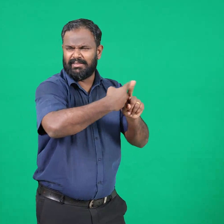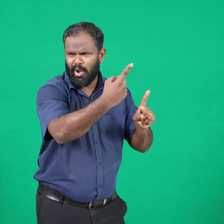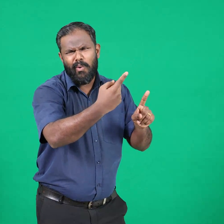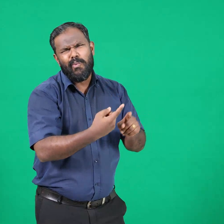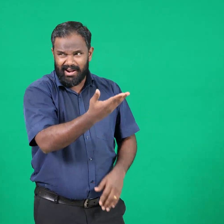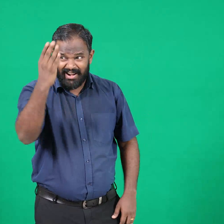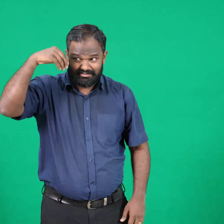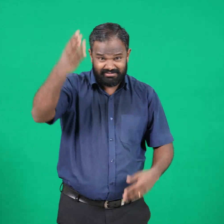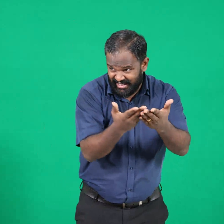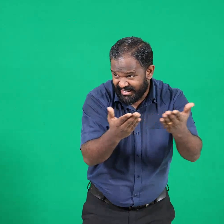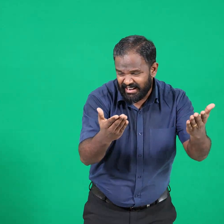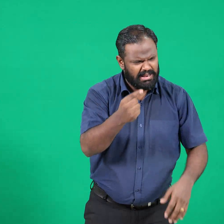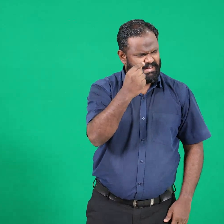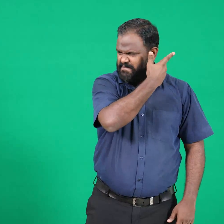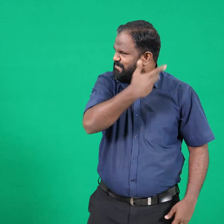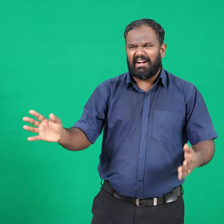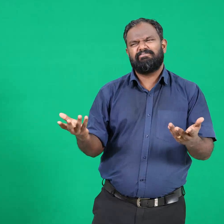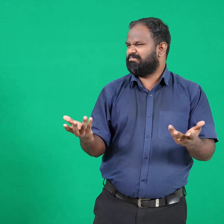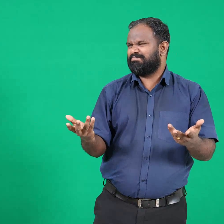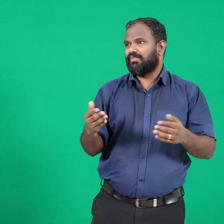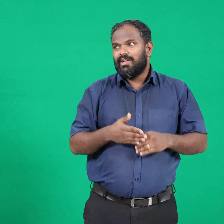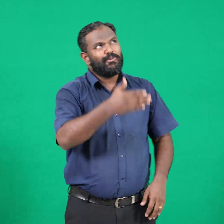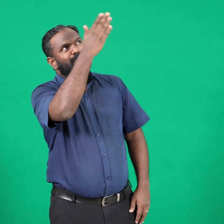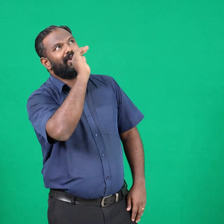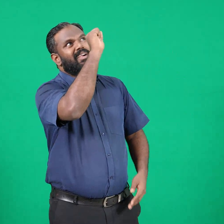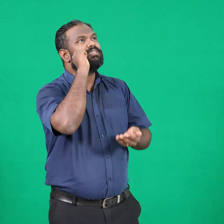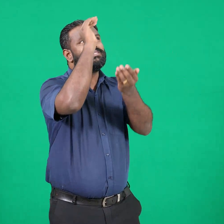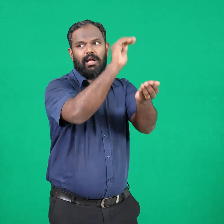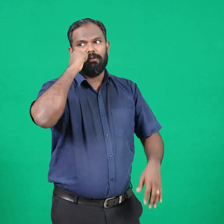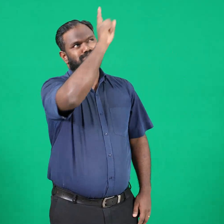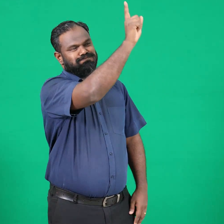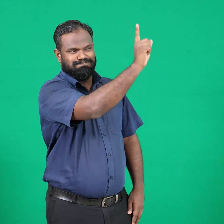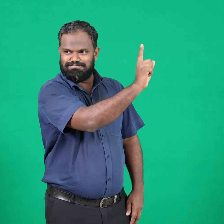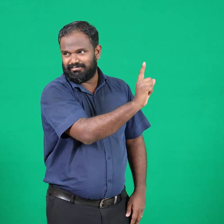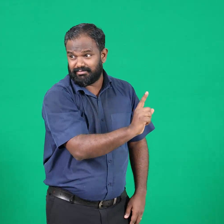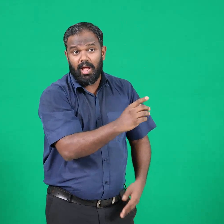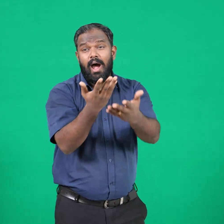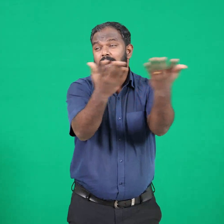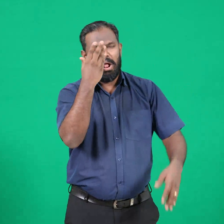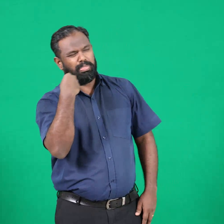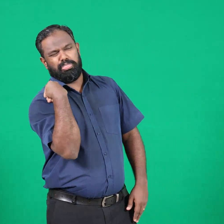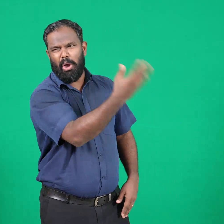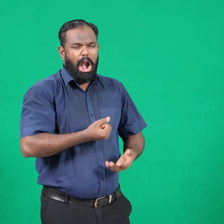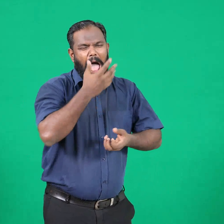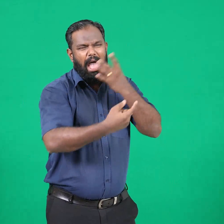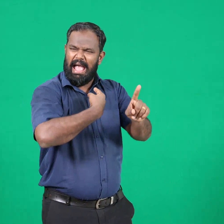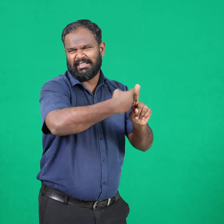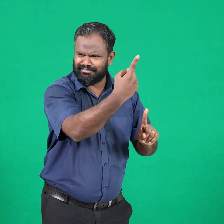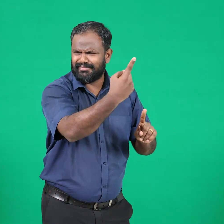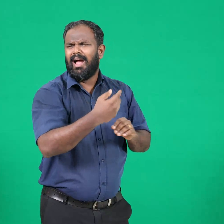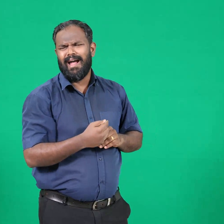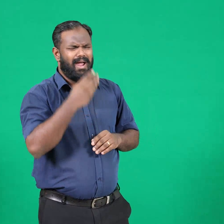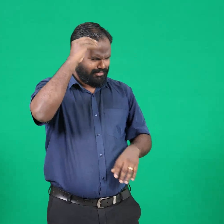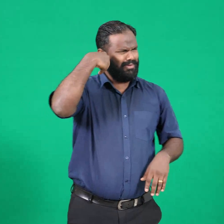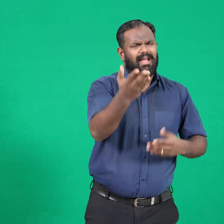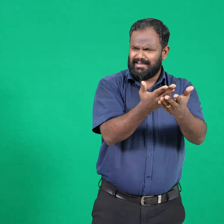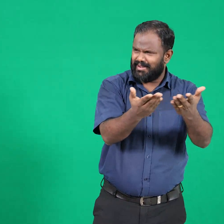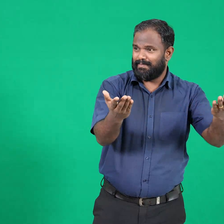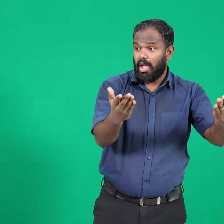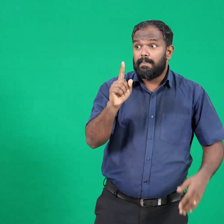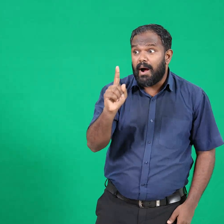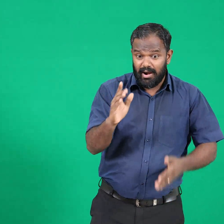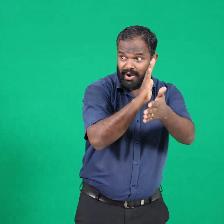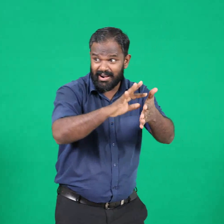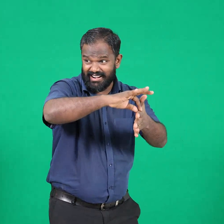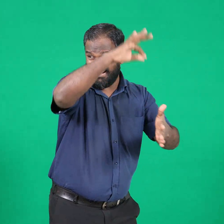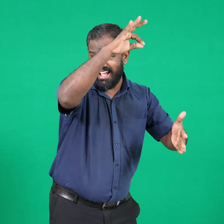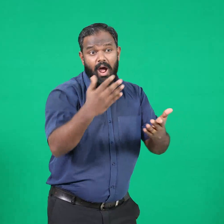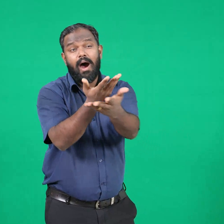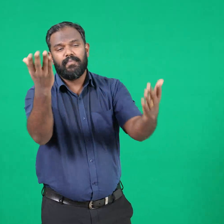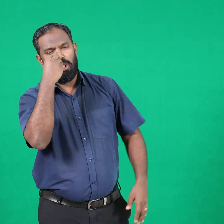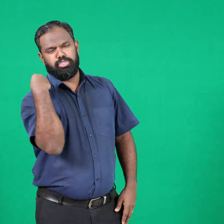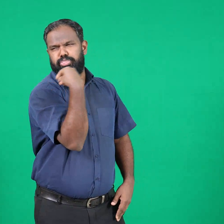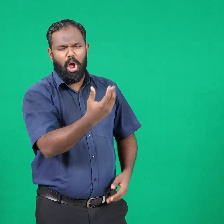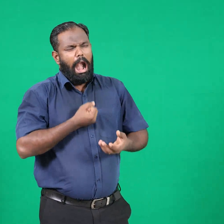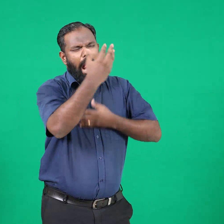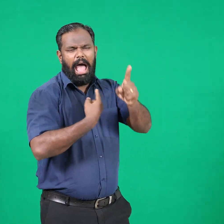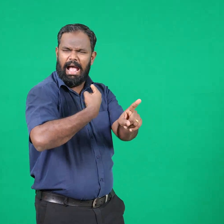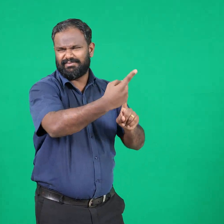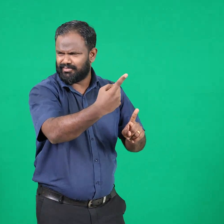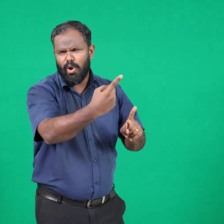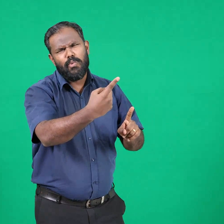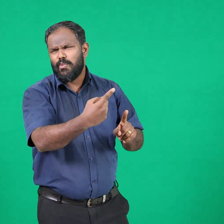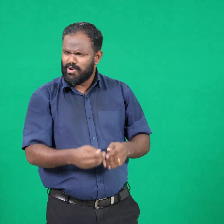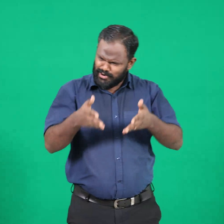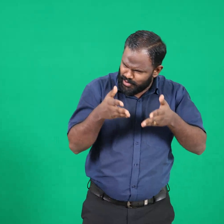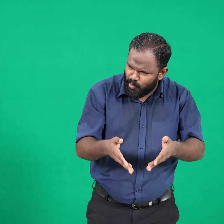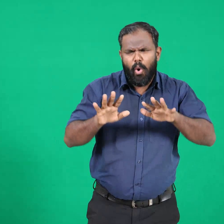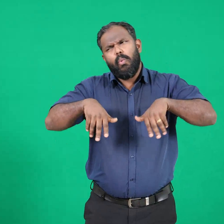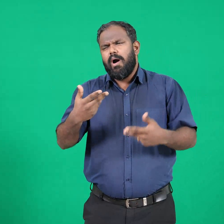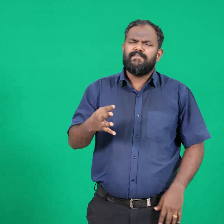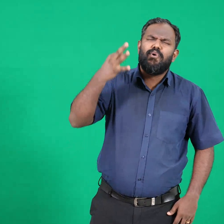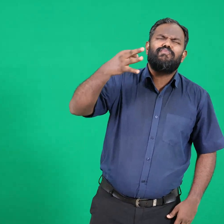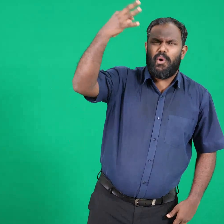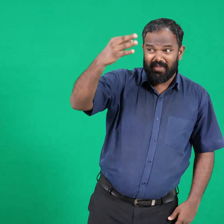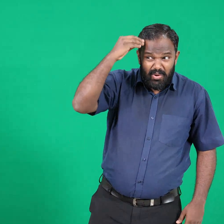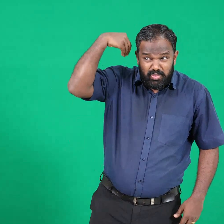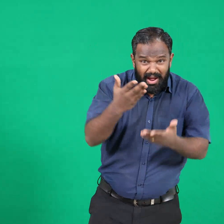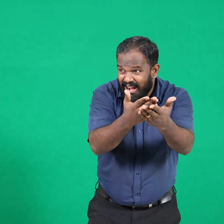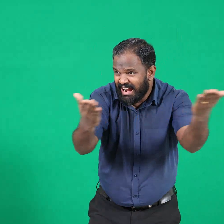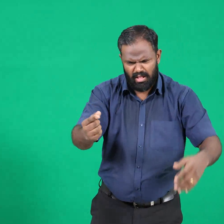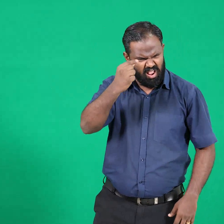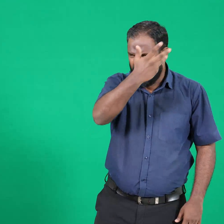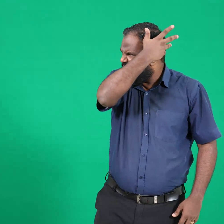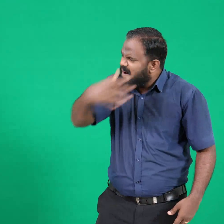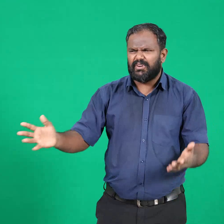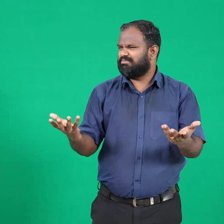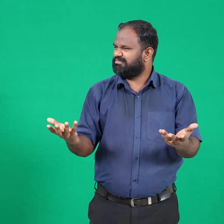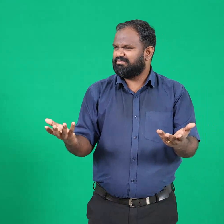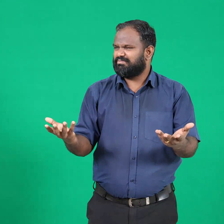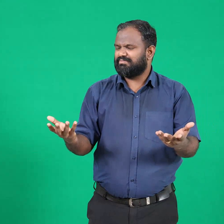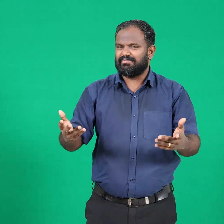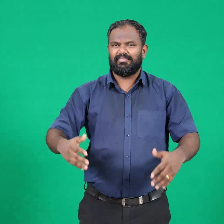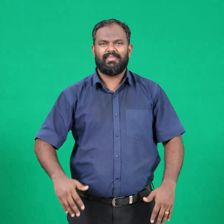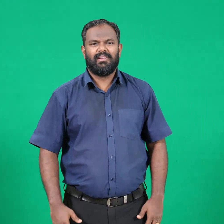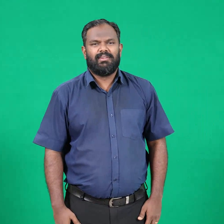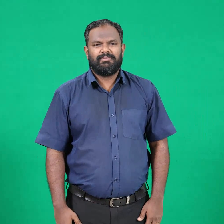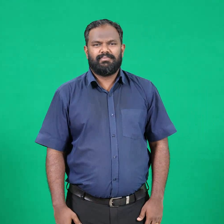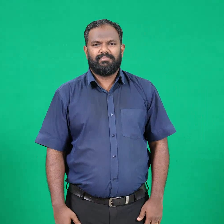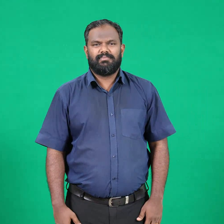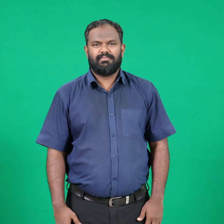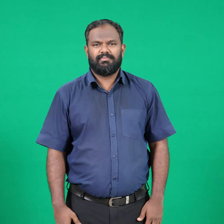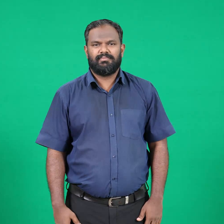Whoever speaks a word against the Son of Man will be forgiven, but whoever speaks against the Holy Spirit will not be forgiven, either in this age or in the one to come.